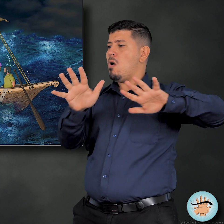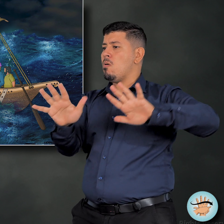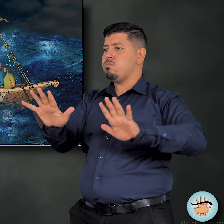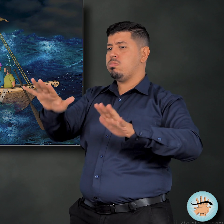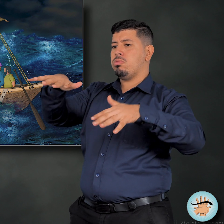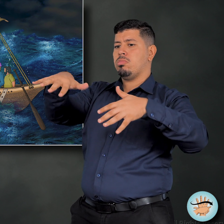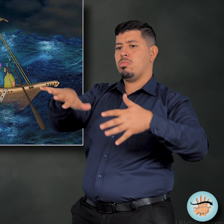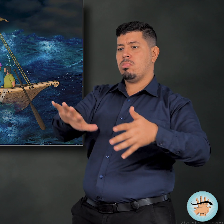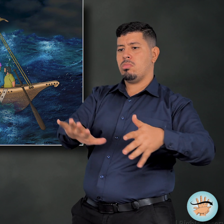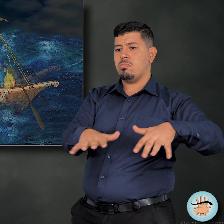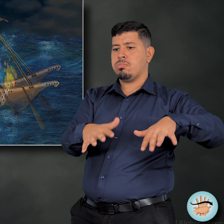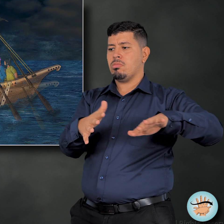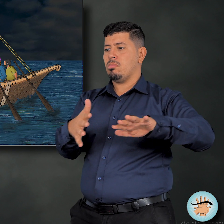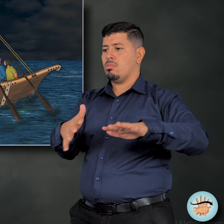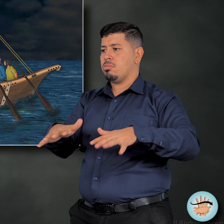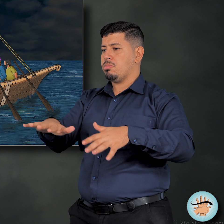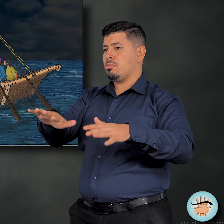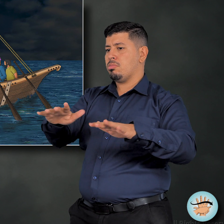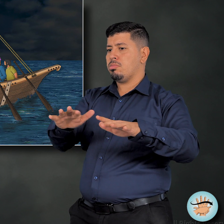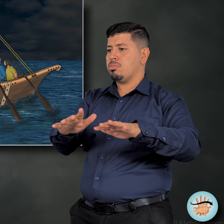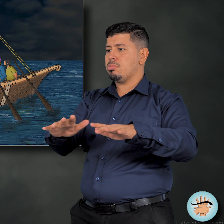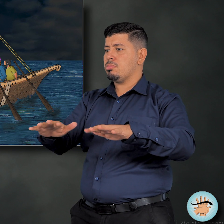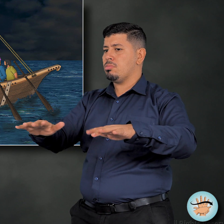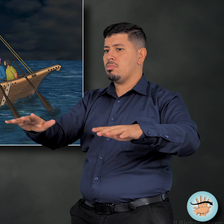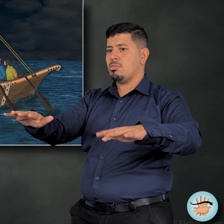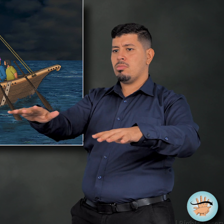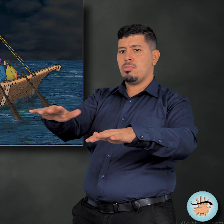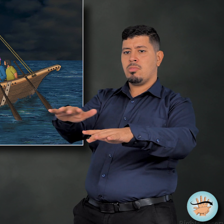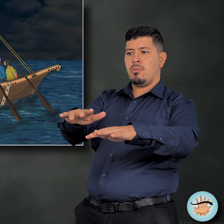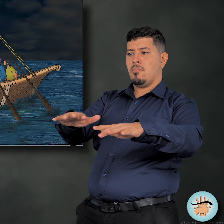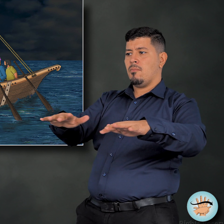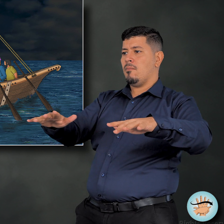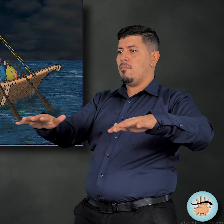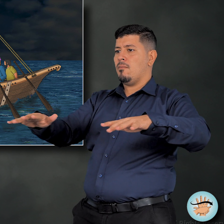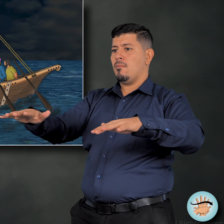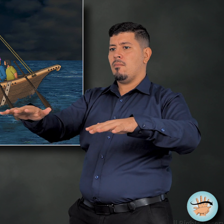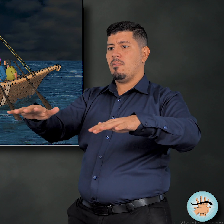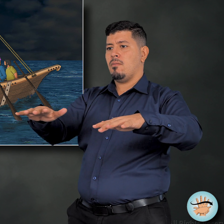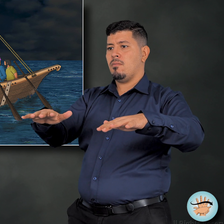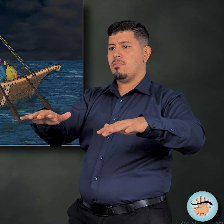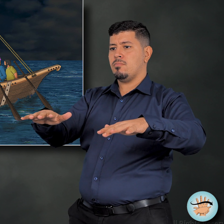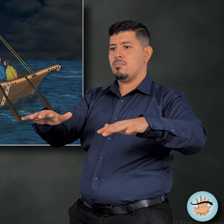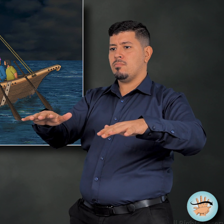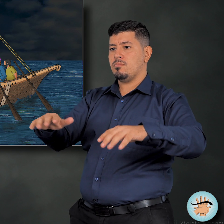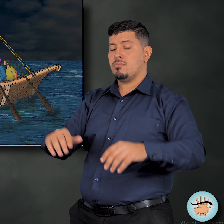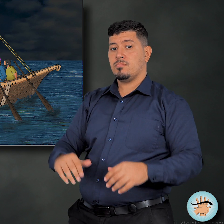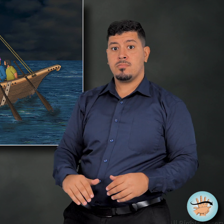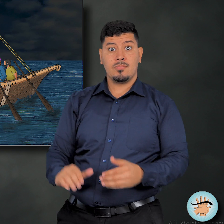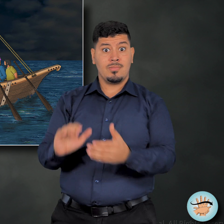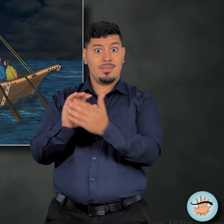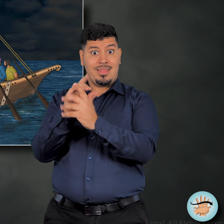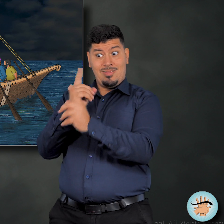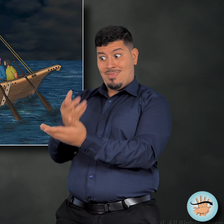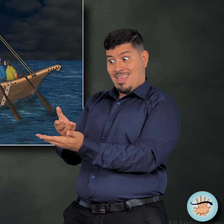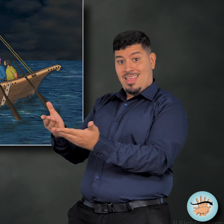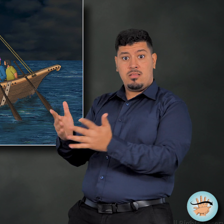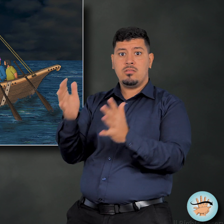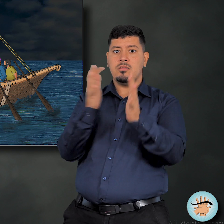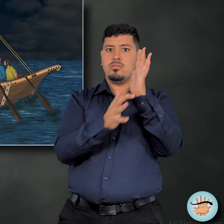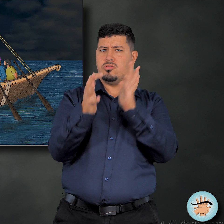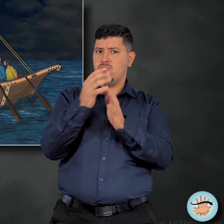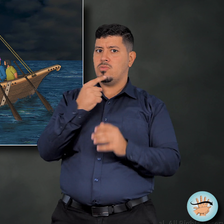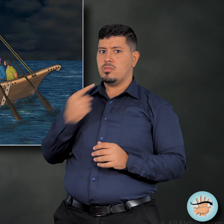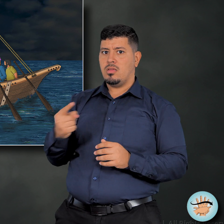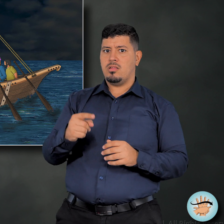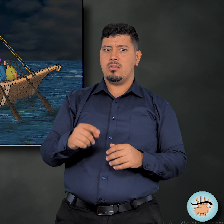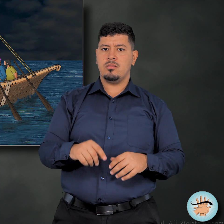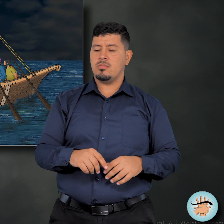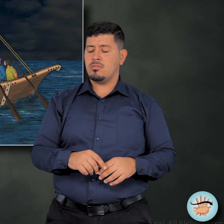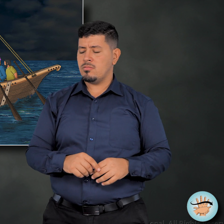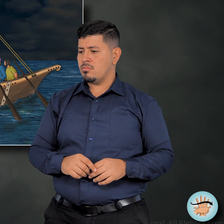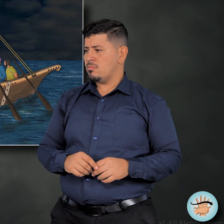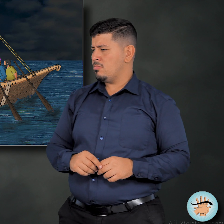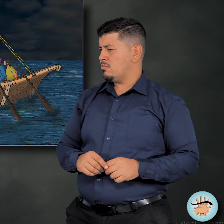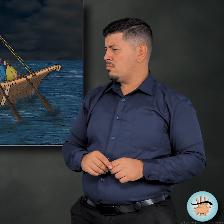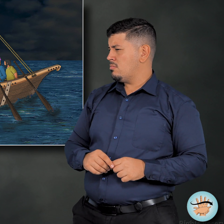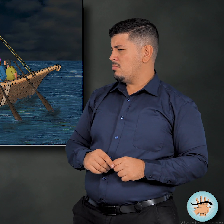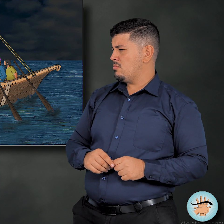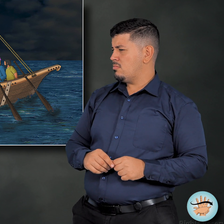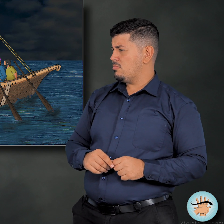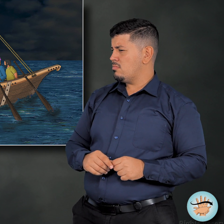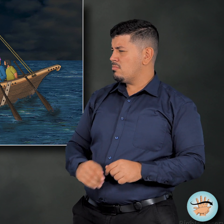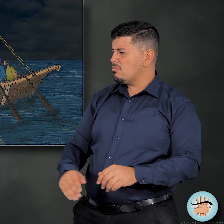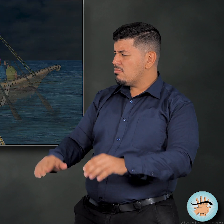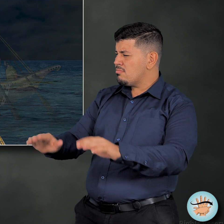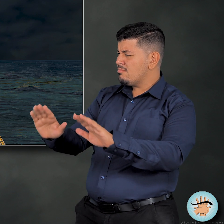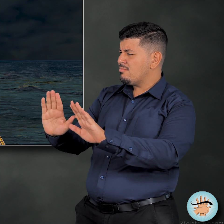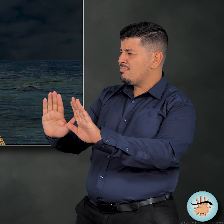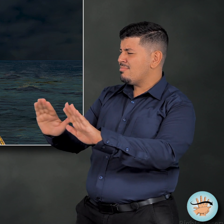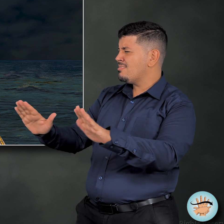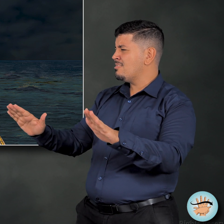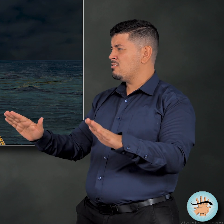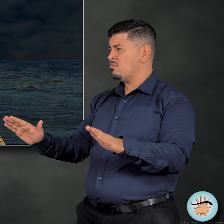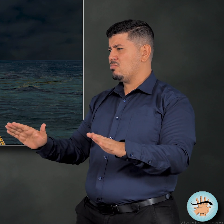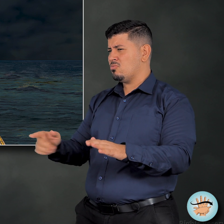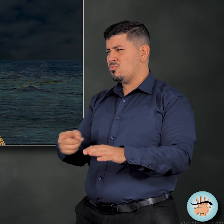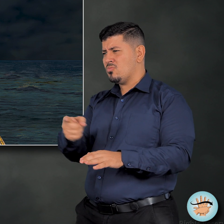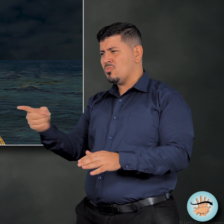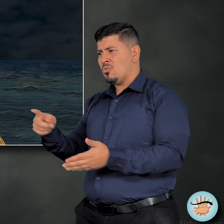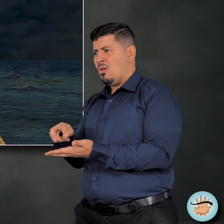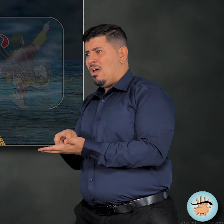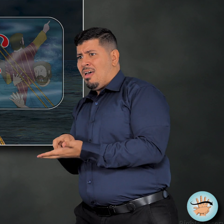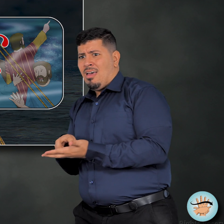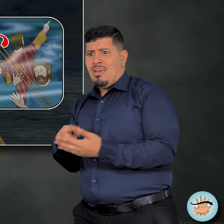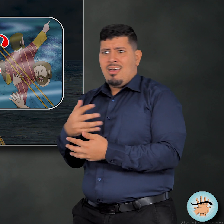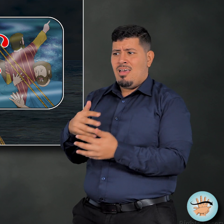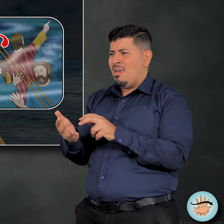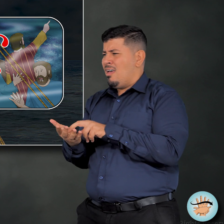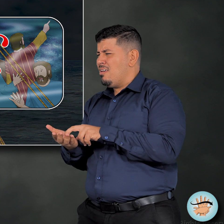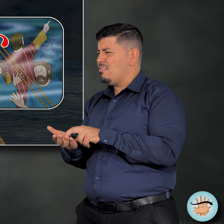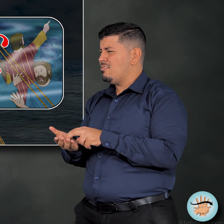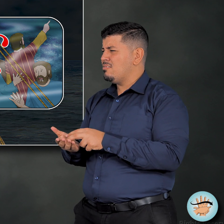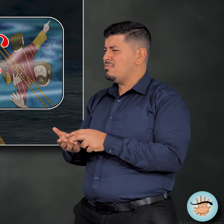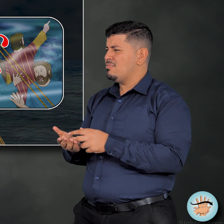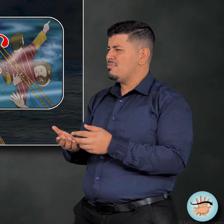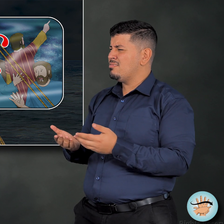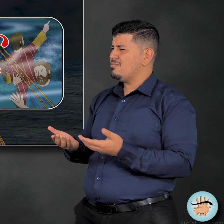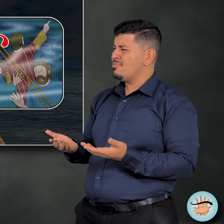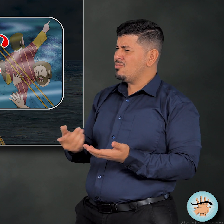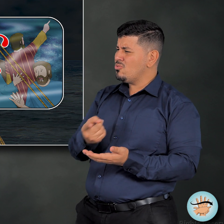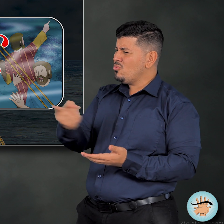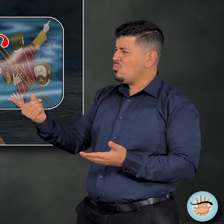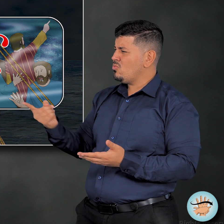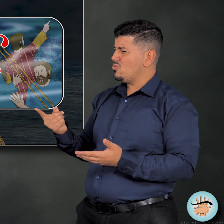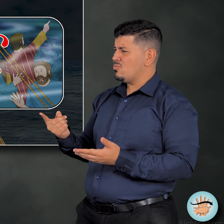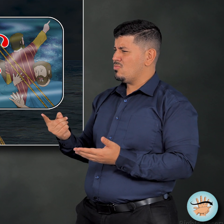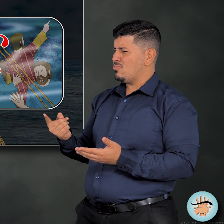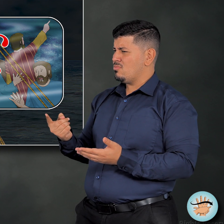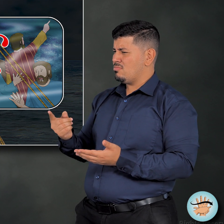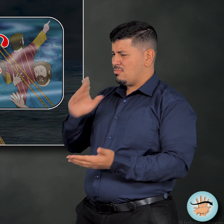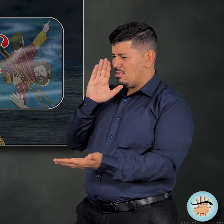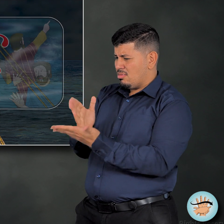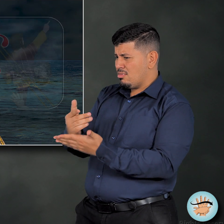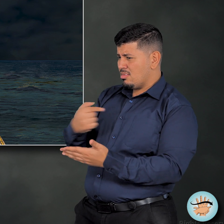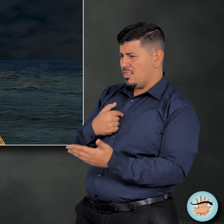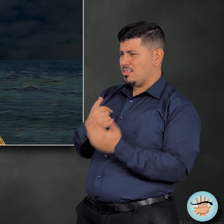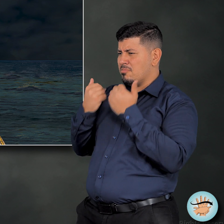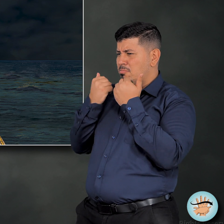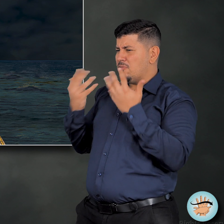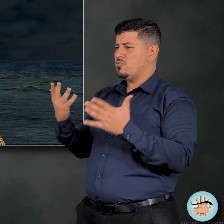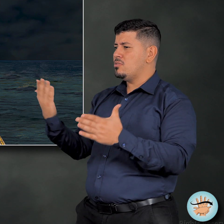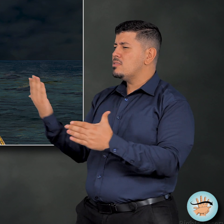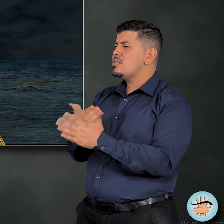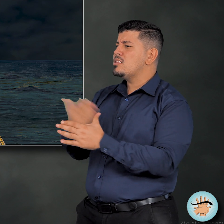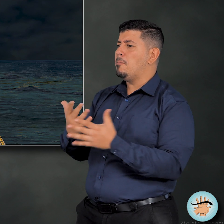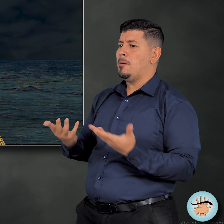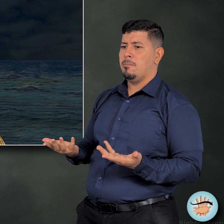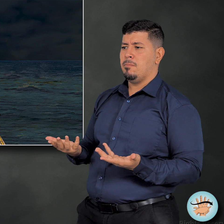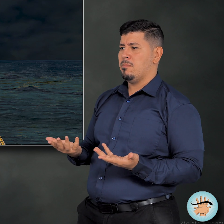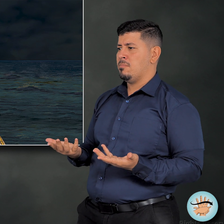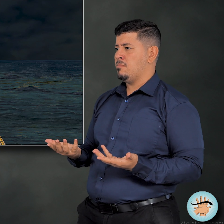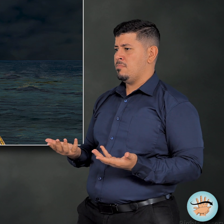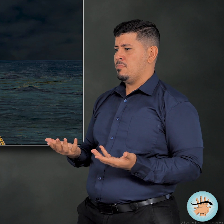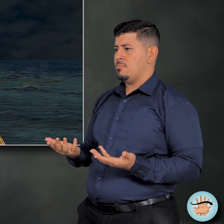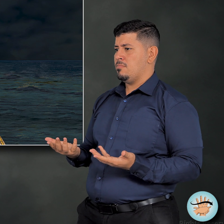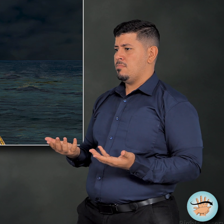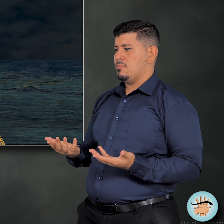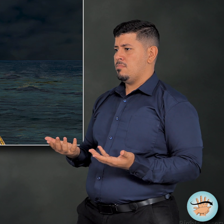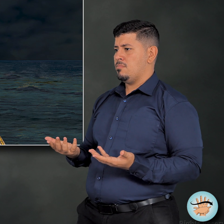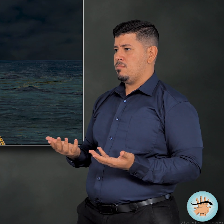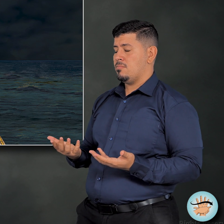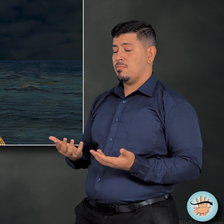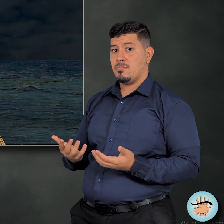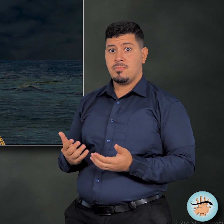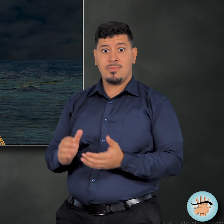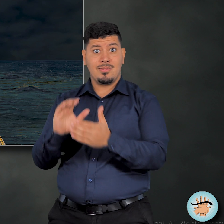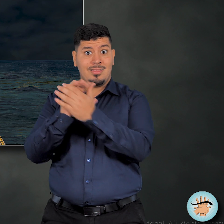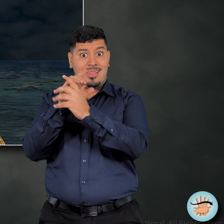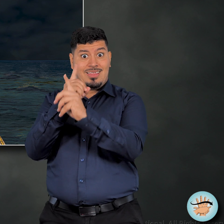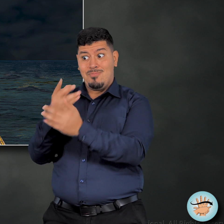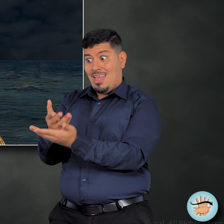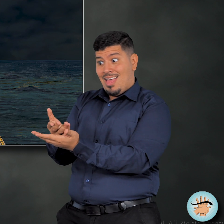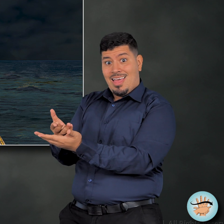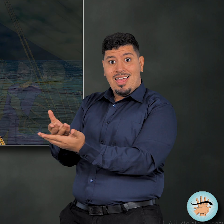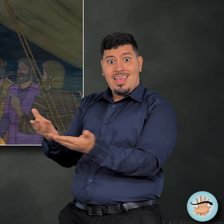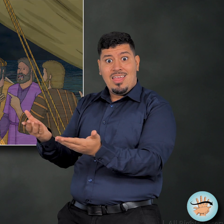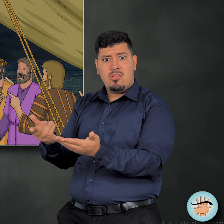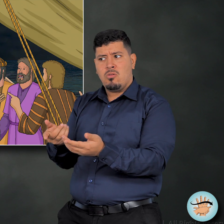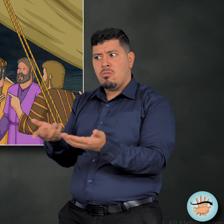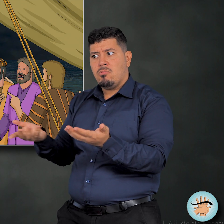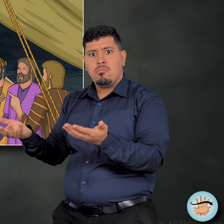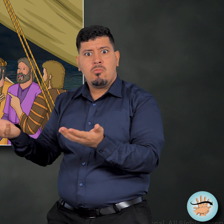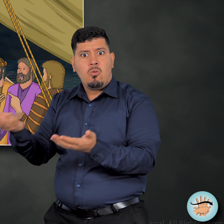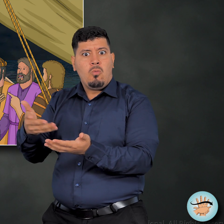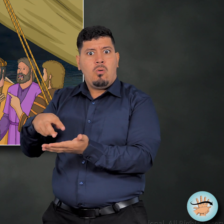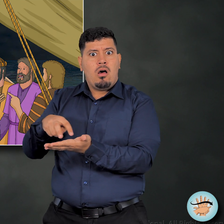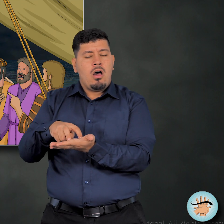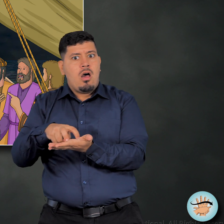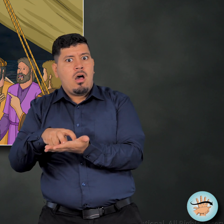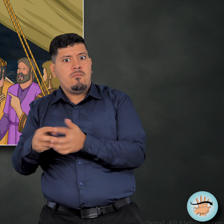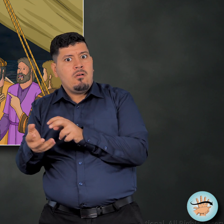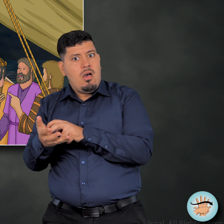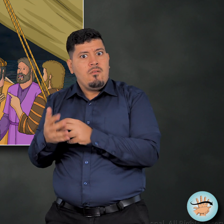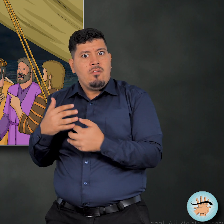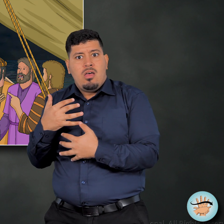And the wind died down, and it was perfectly calm. “Why are you so afraid?” He asked. “Do you still have no faith?”